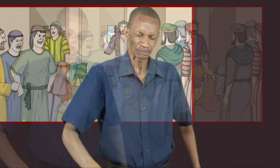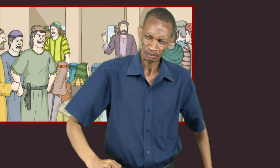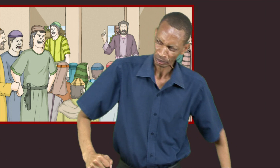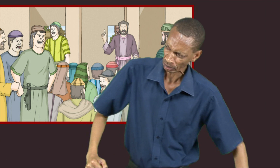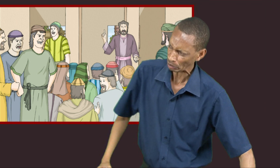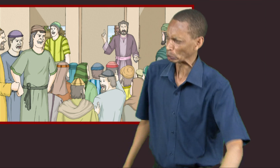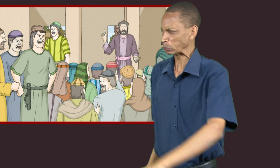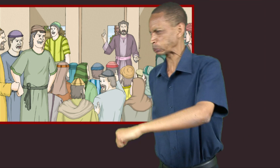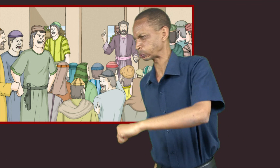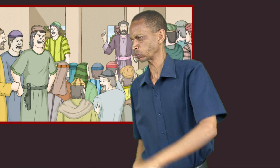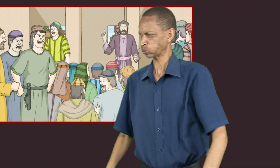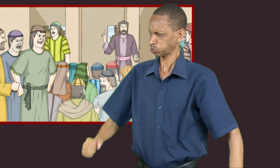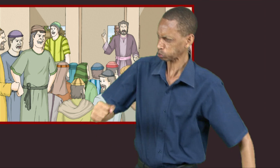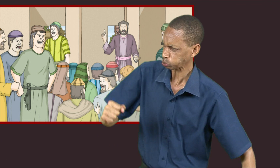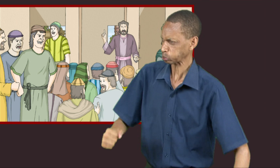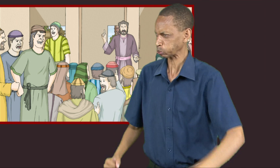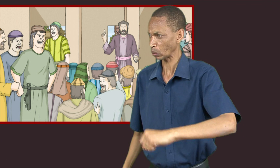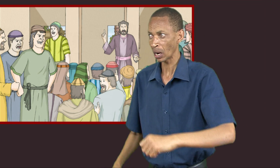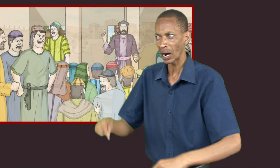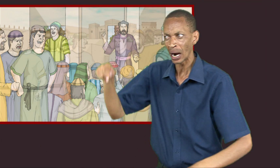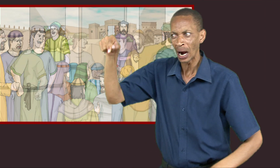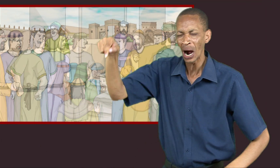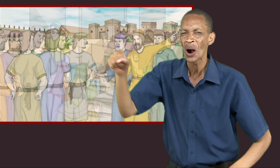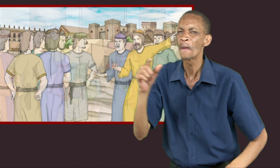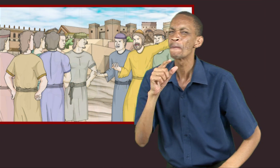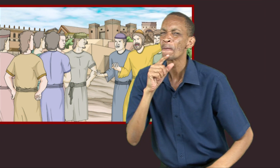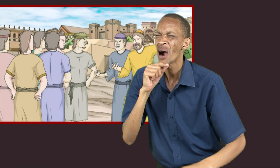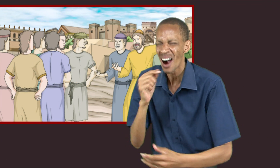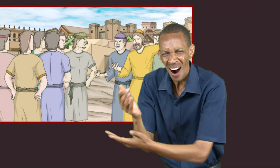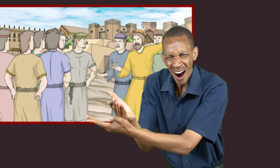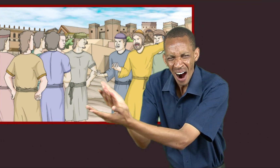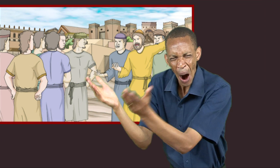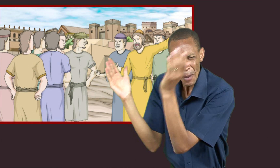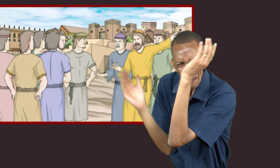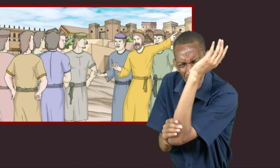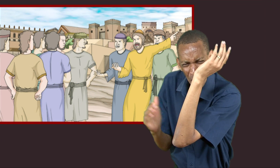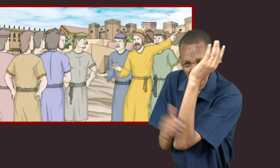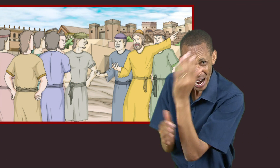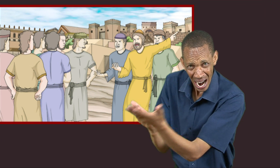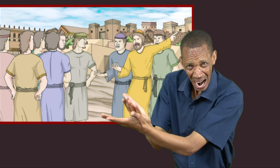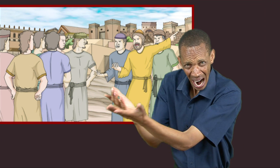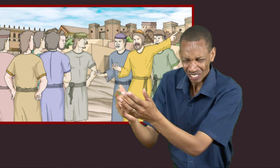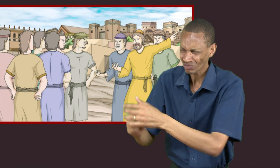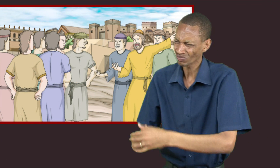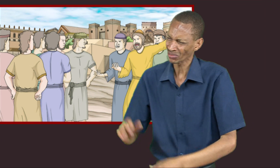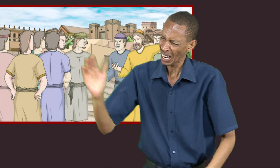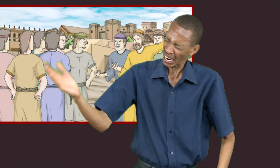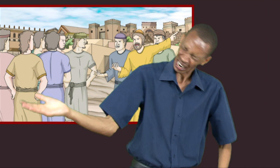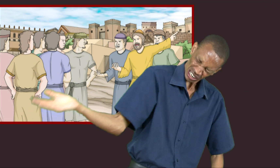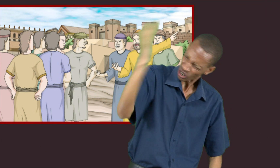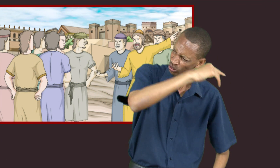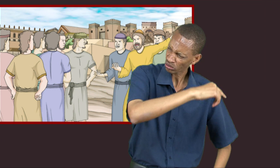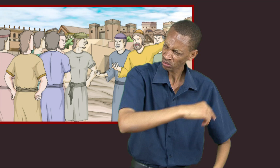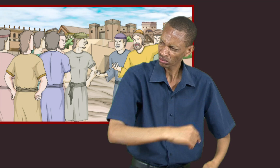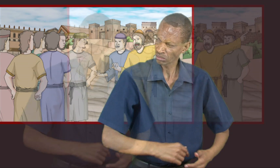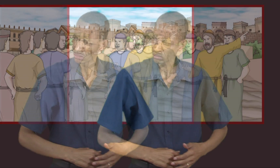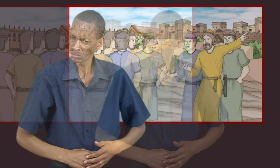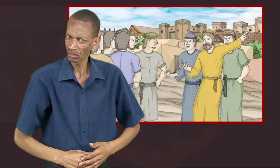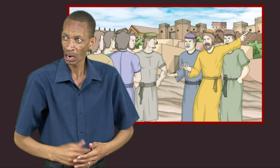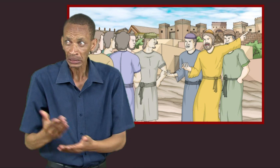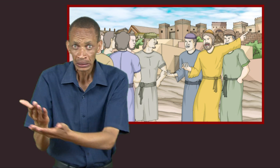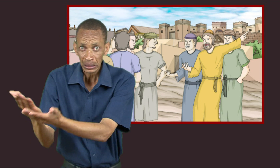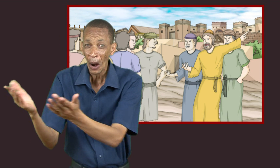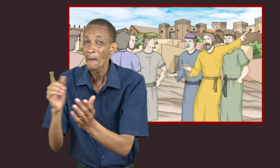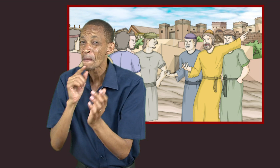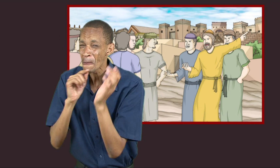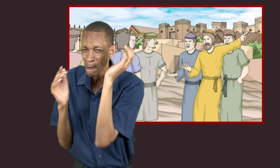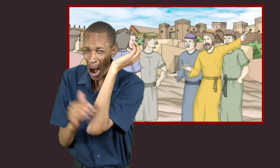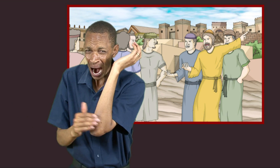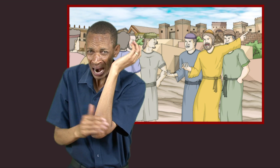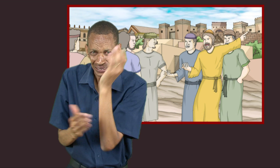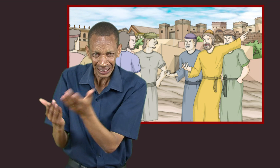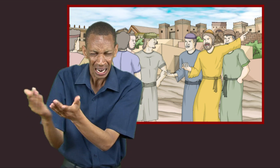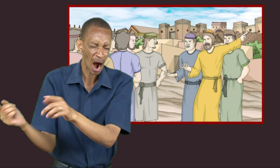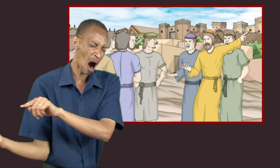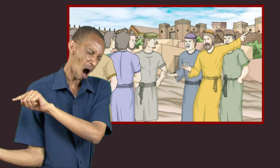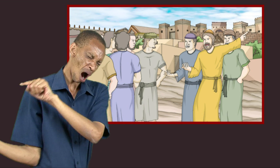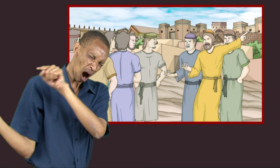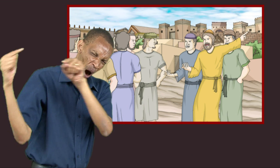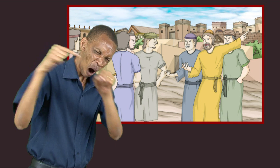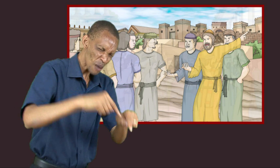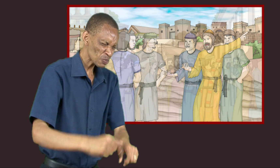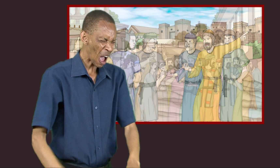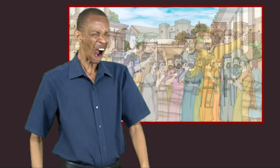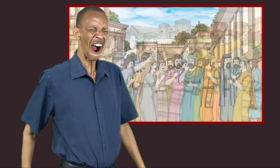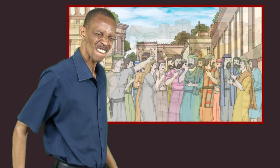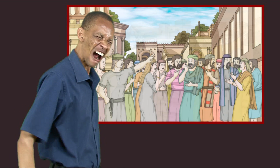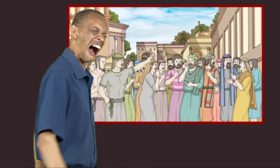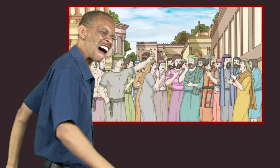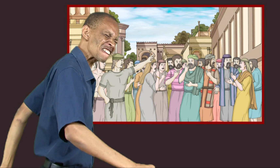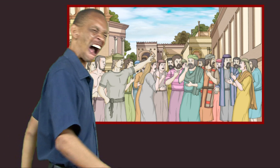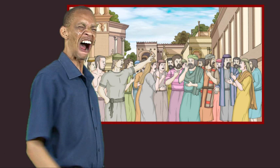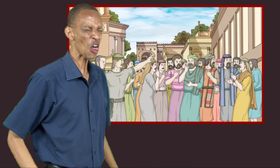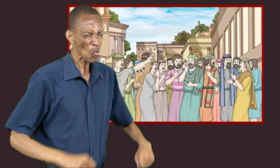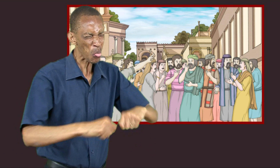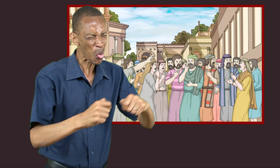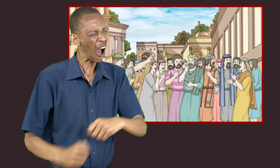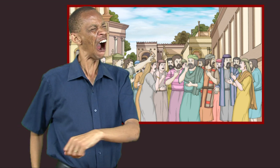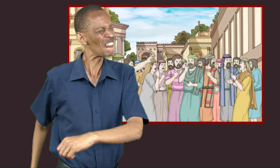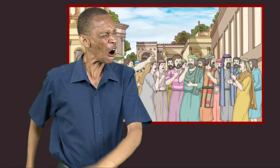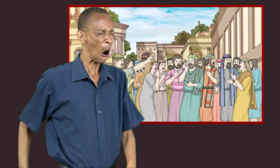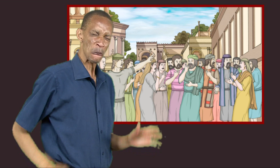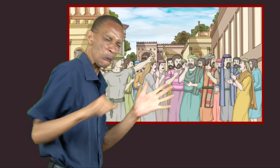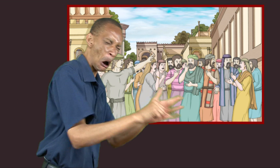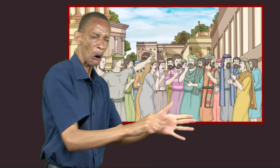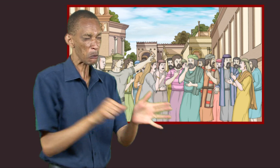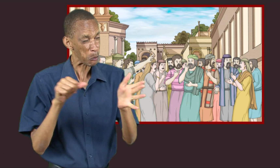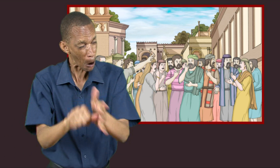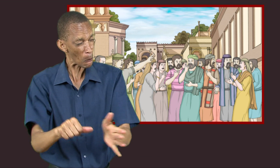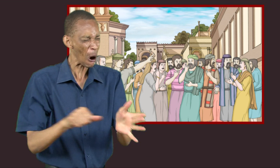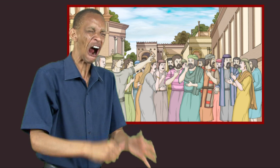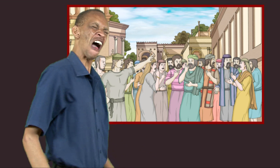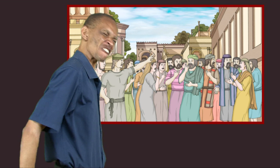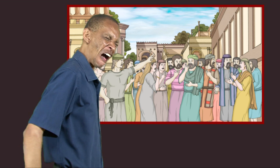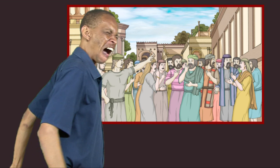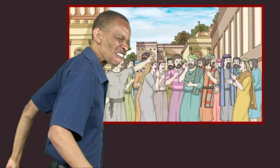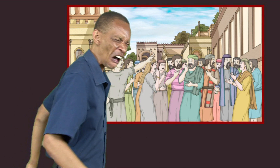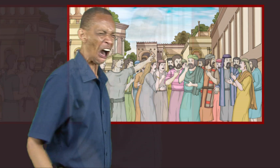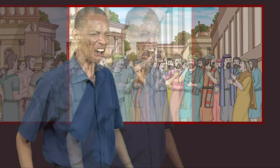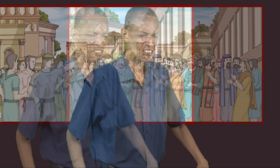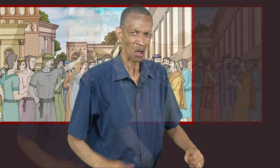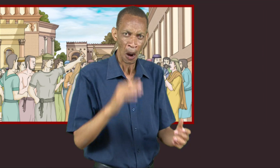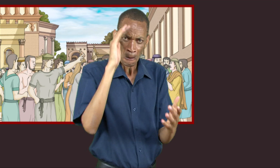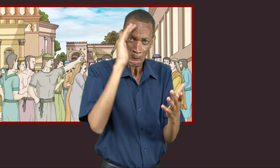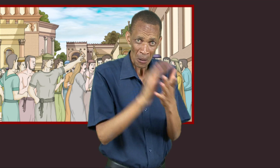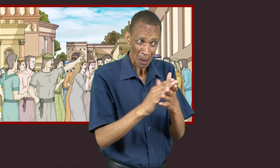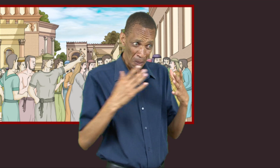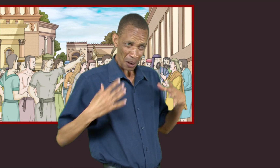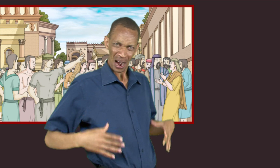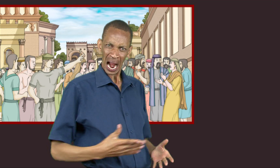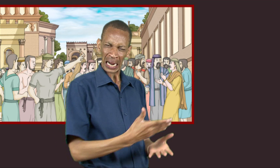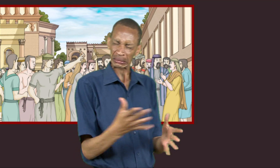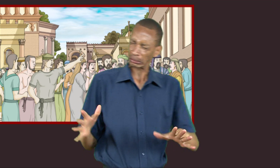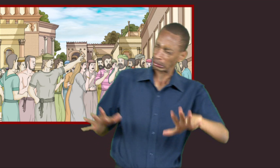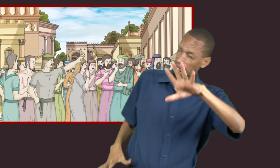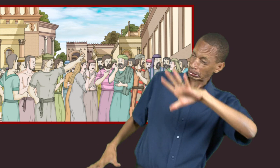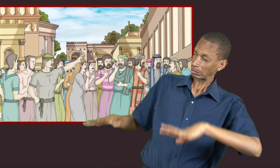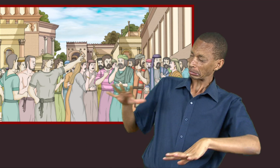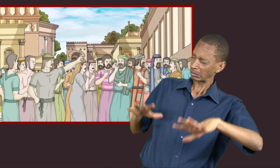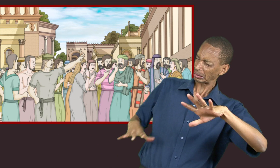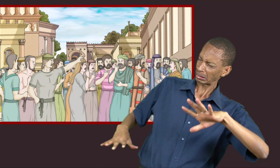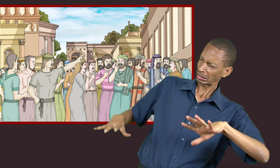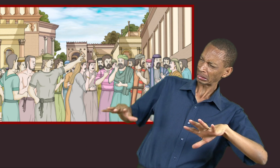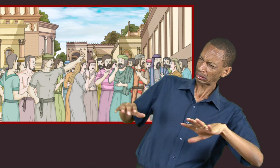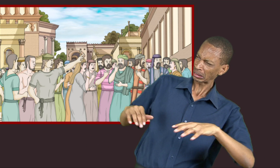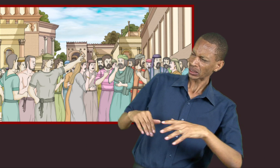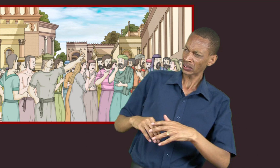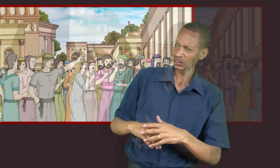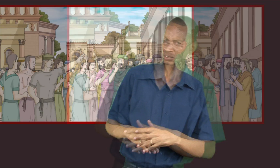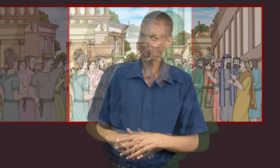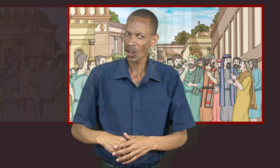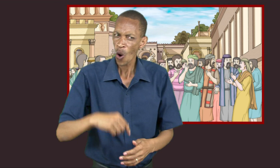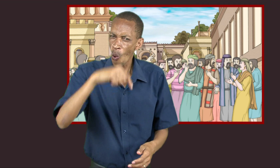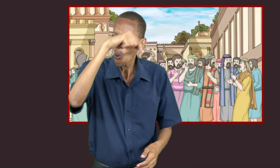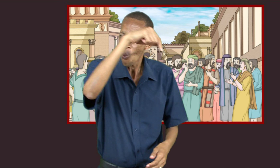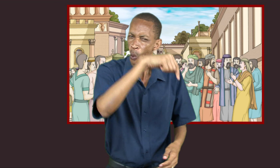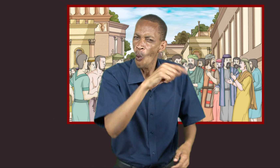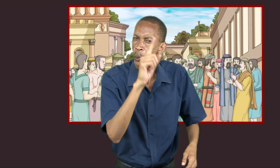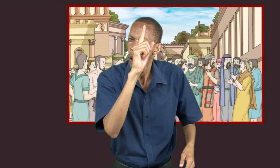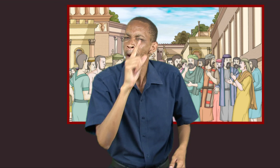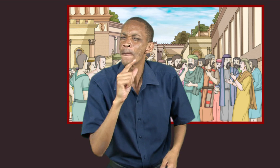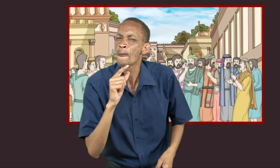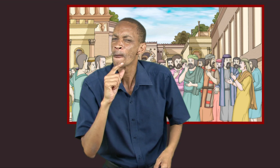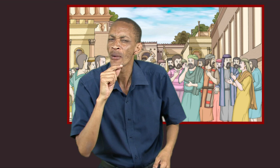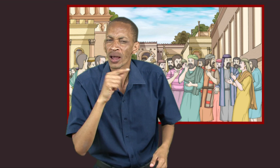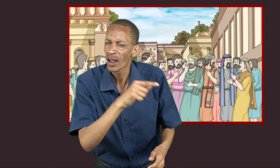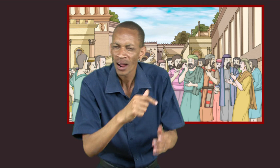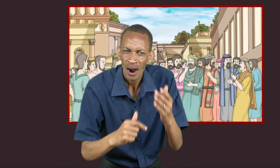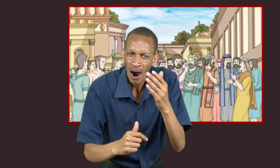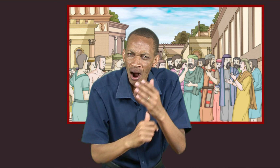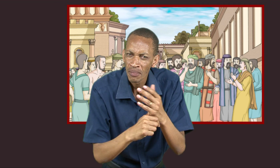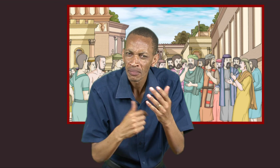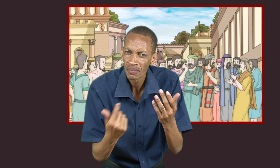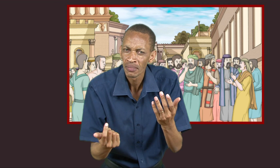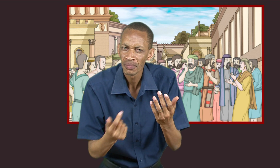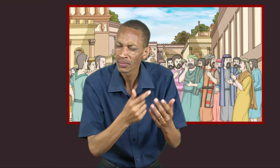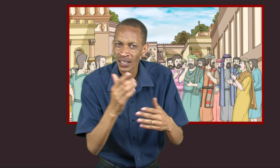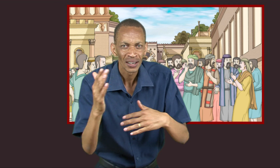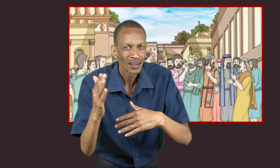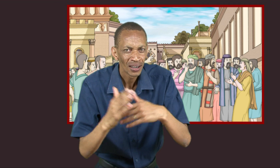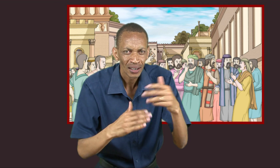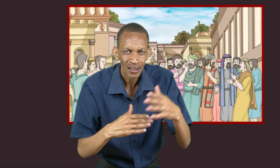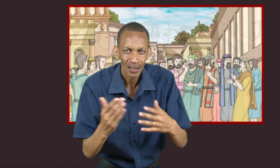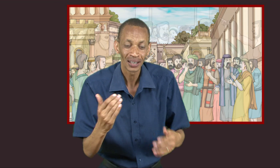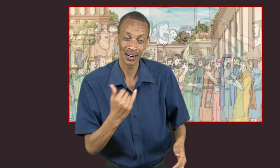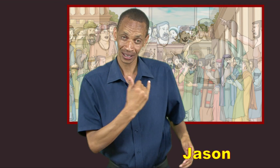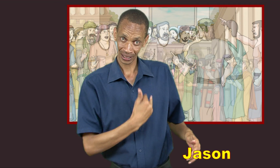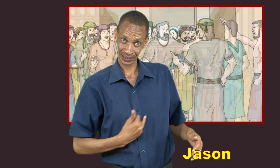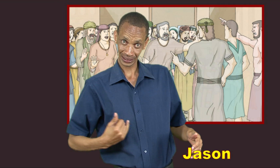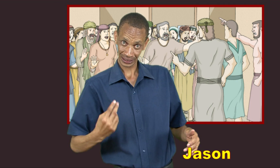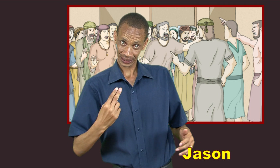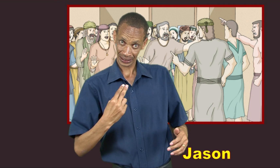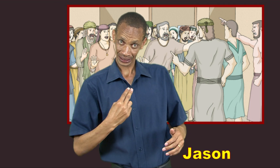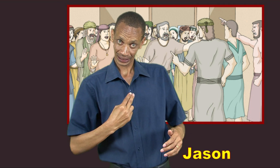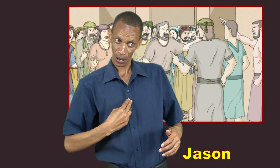So they brought in some troublemakers from the marketplace, formed a mob, and sent the city into an uproar.